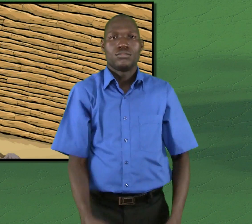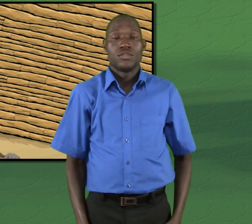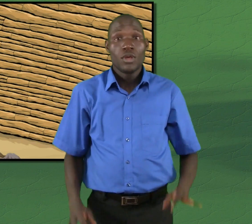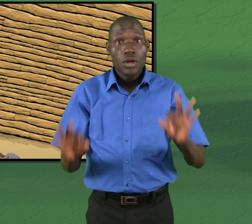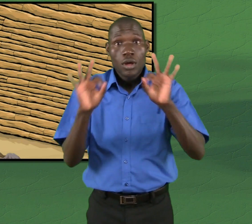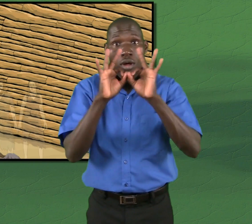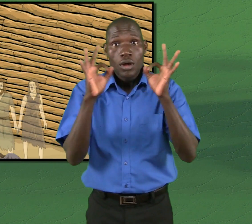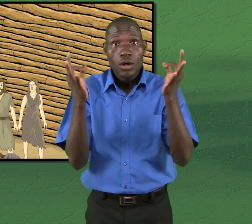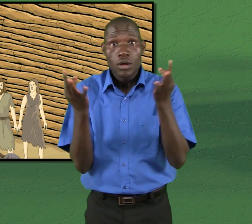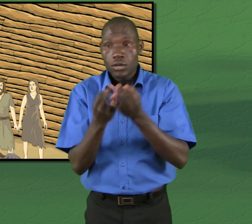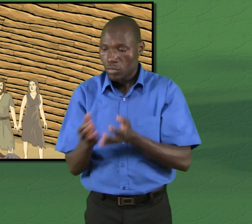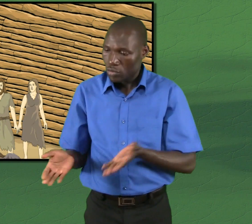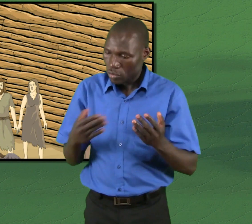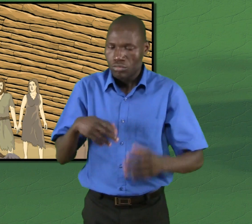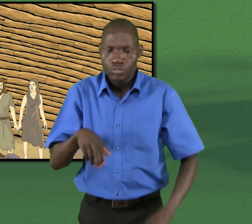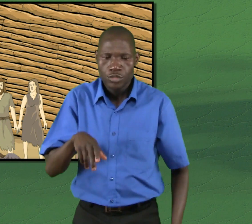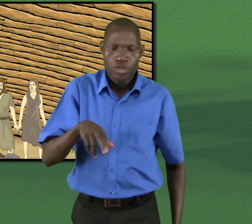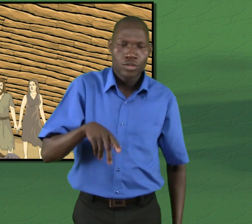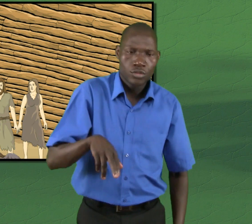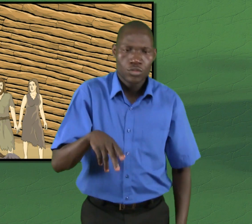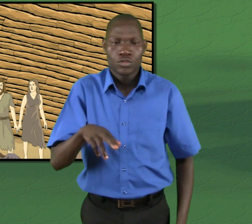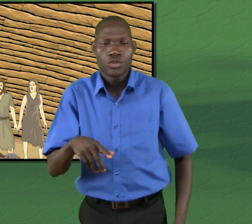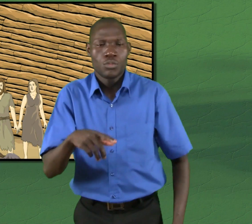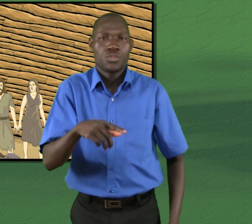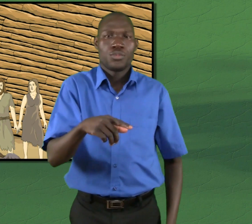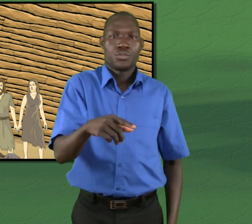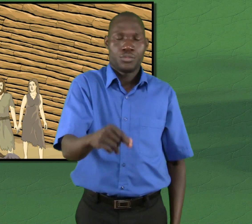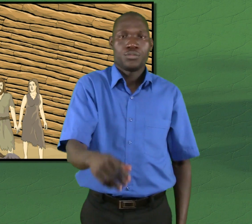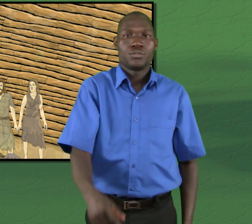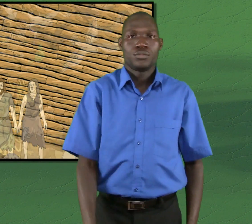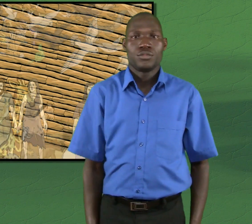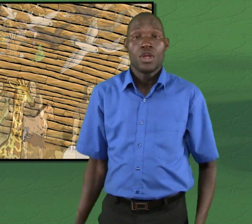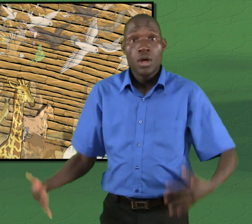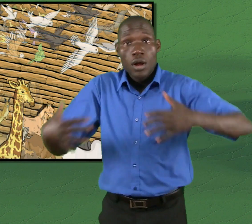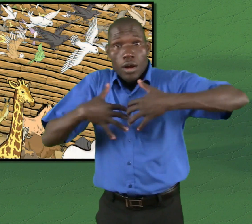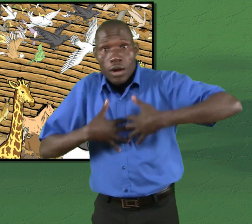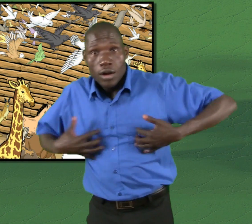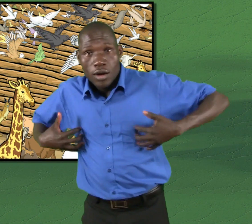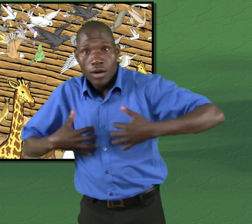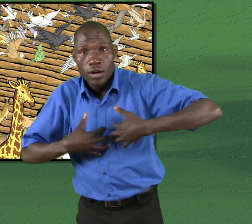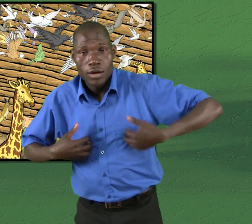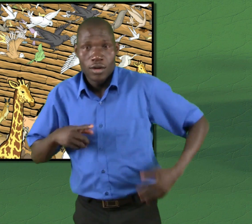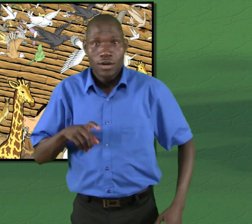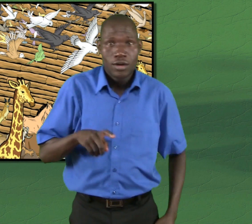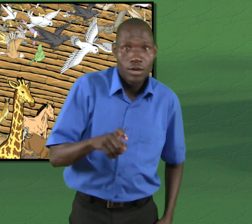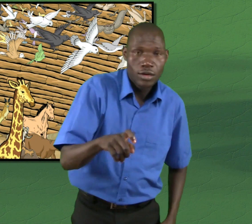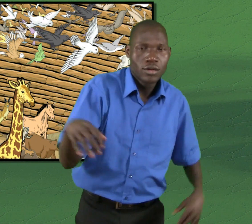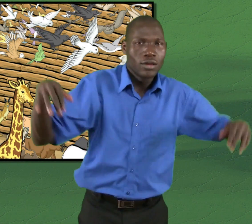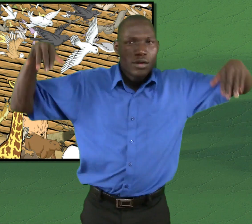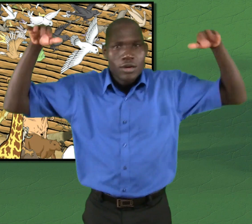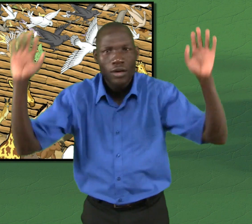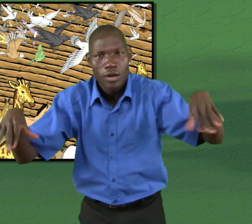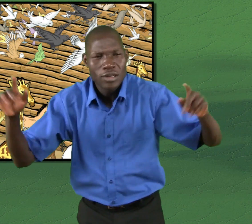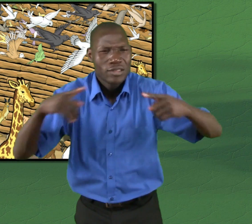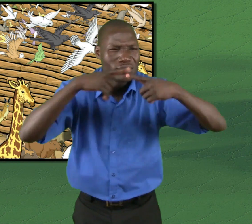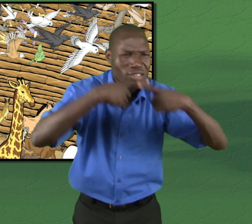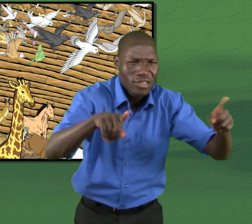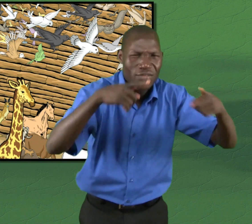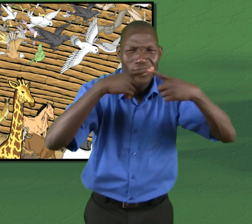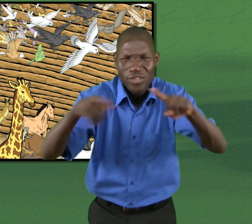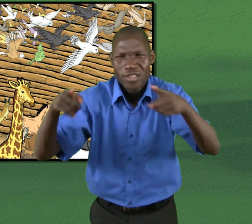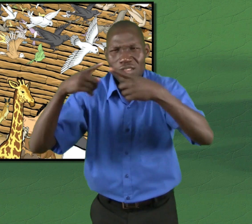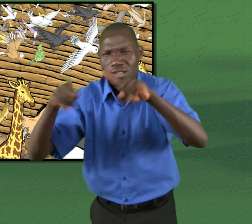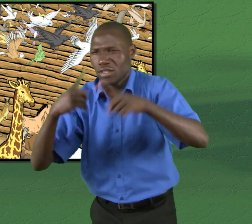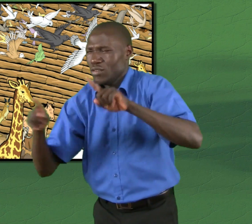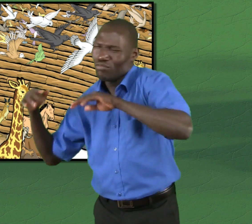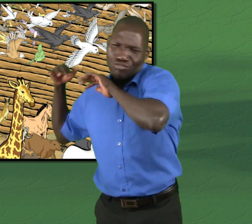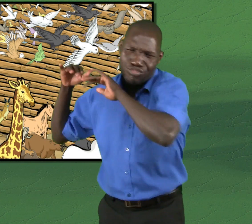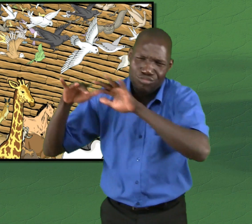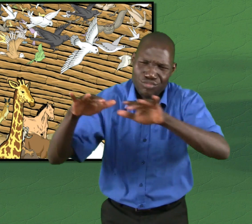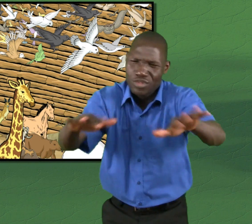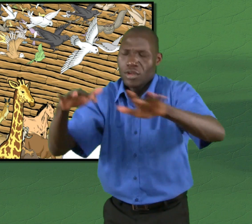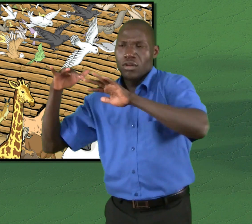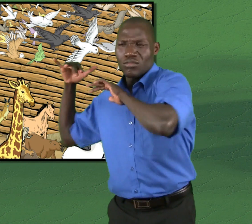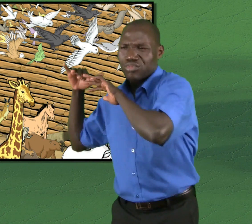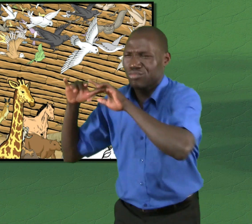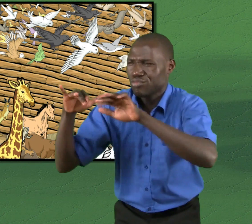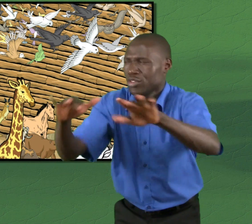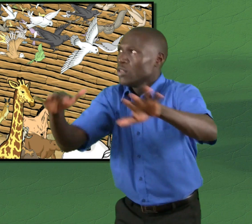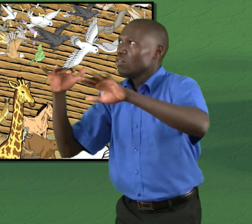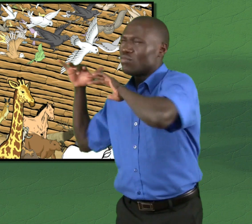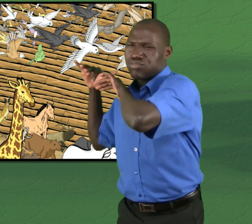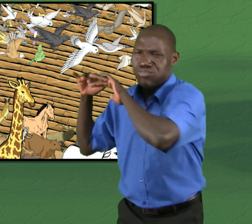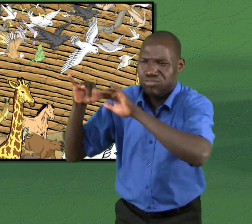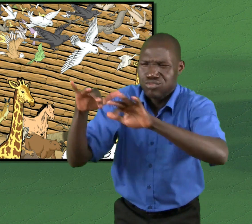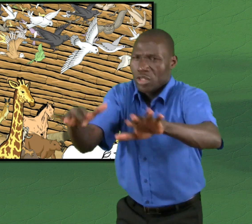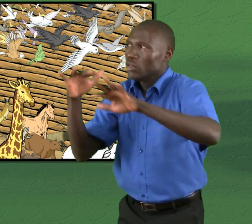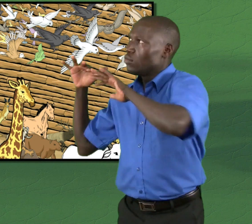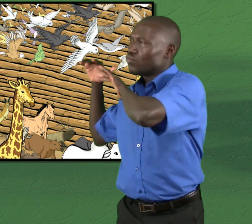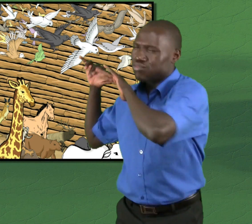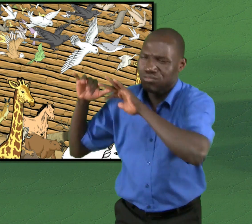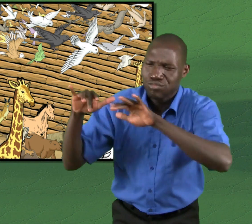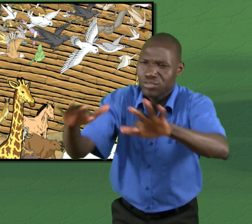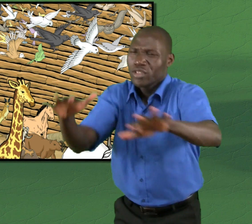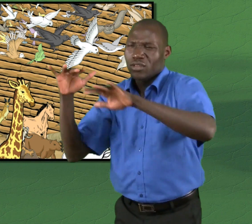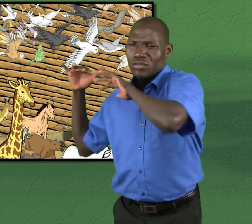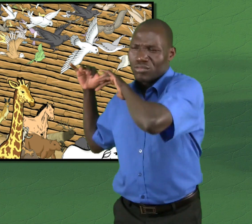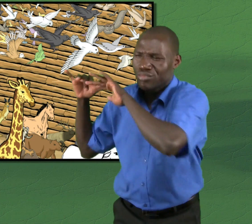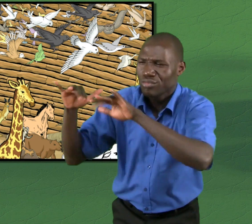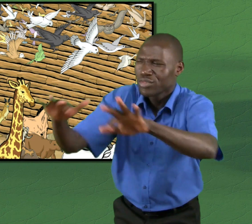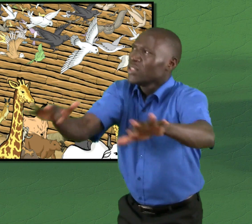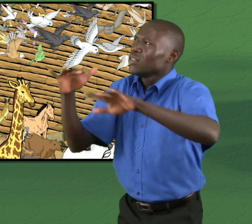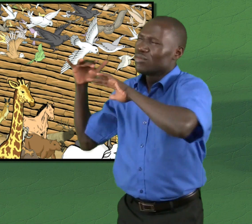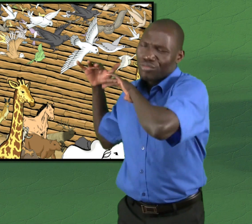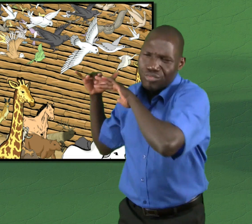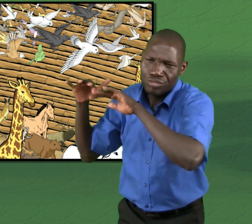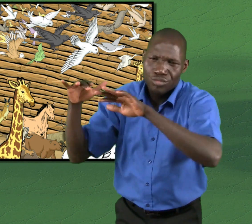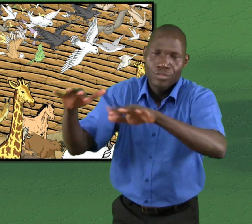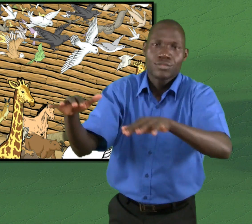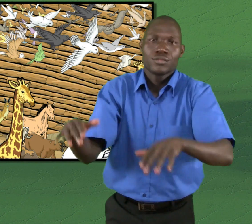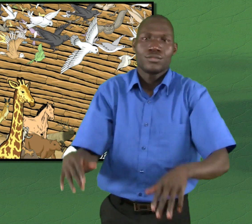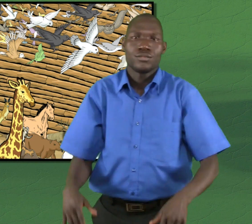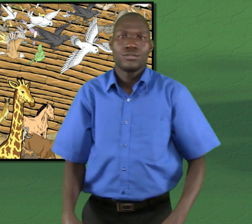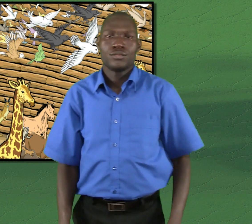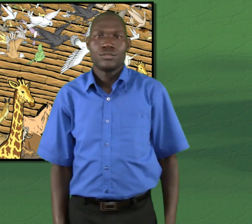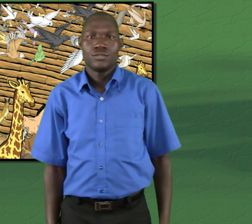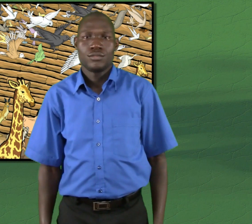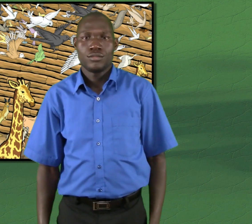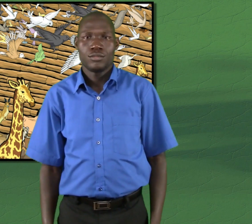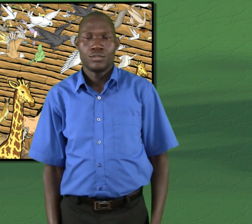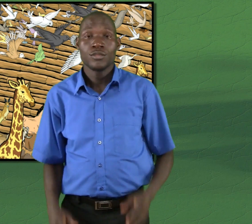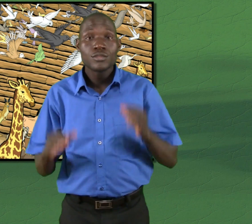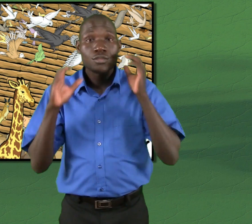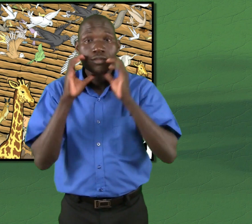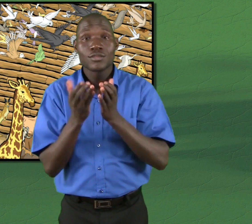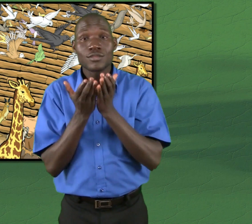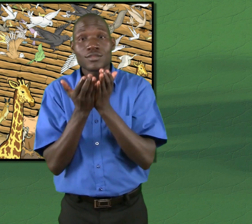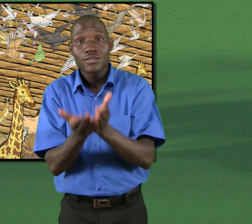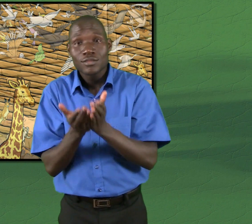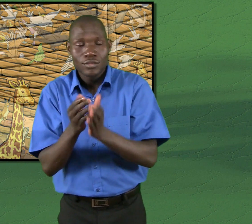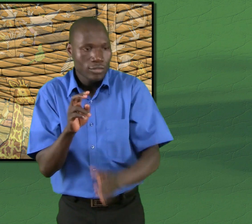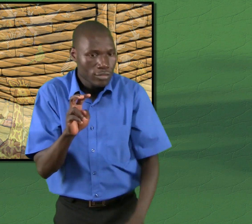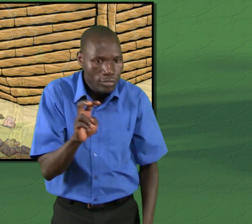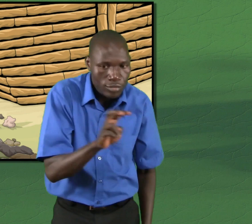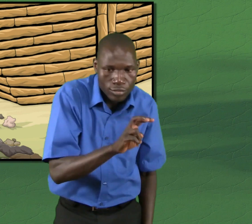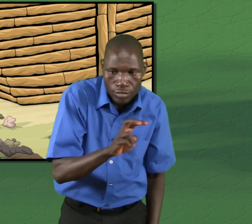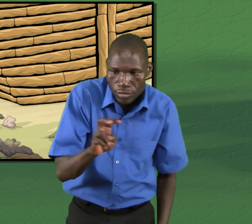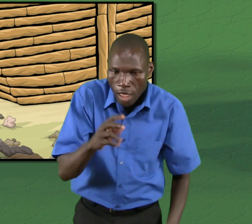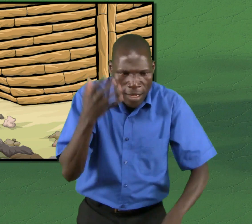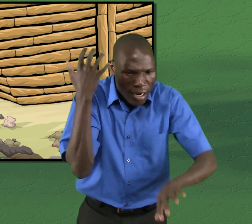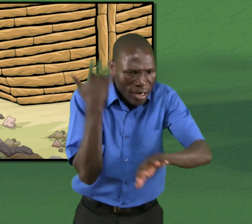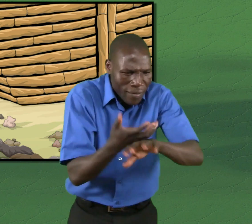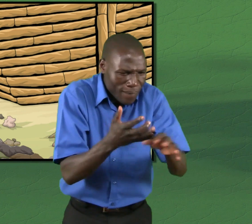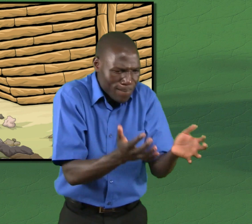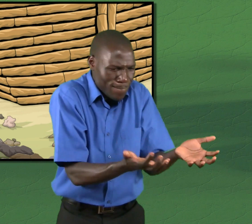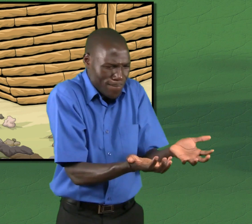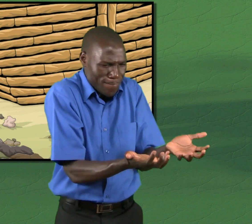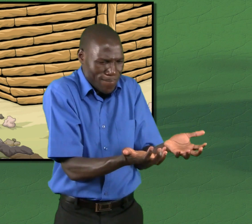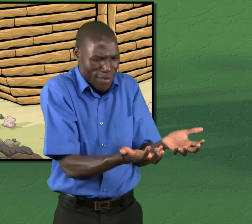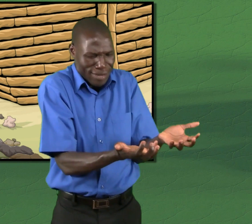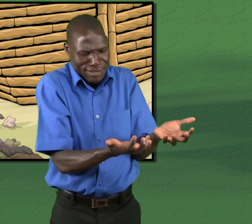Every living creature, every creeping thing, and every bird—everything that moves upon the earth—came out of the ark, kind by kind.